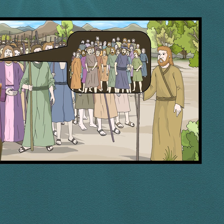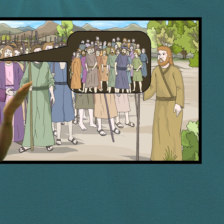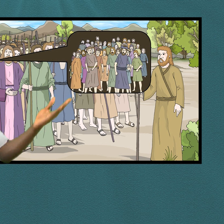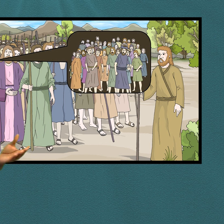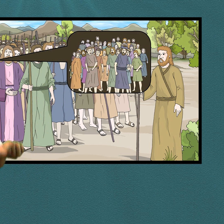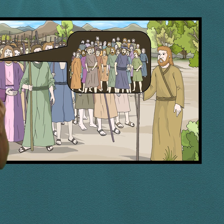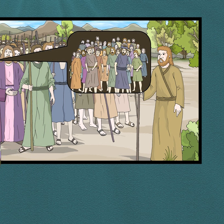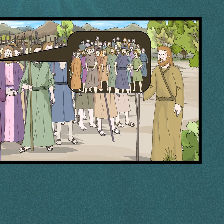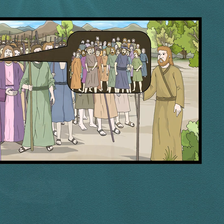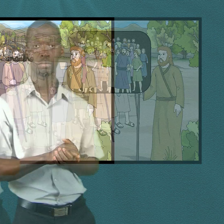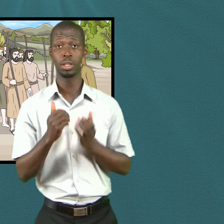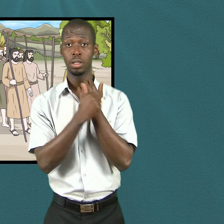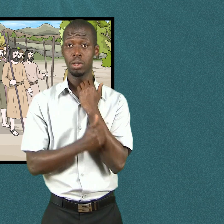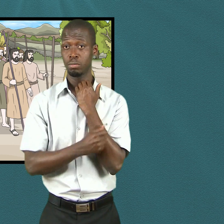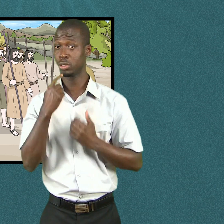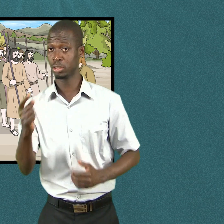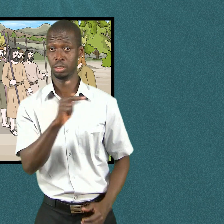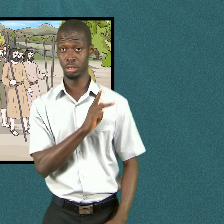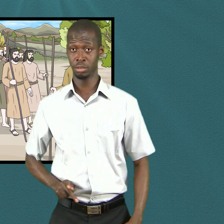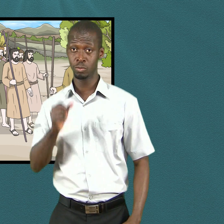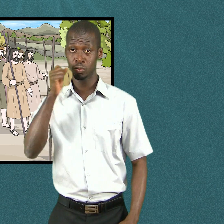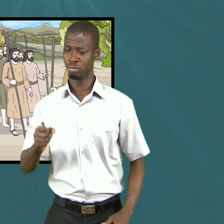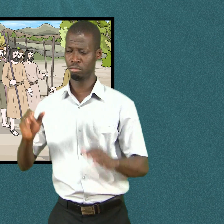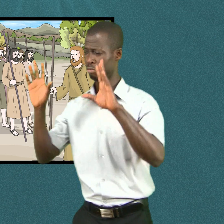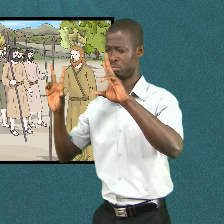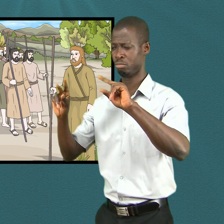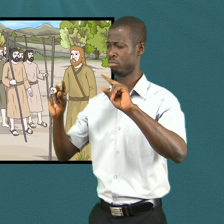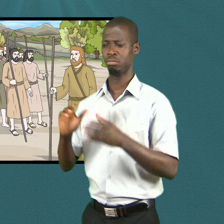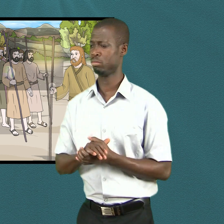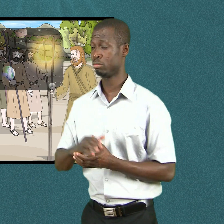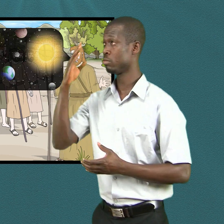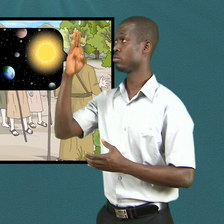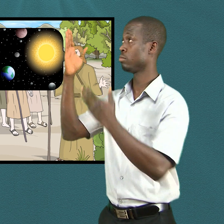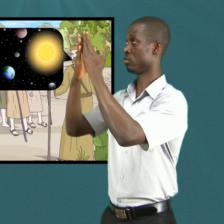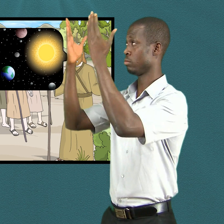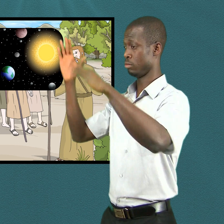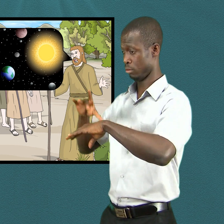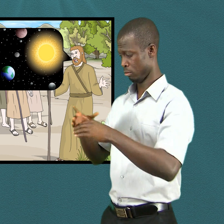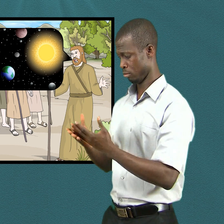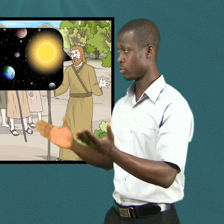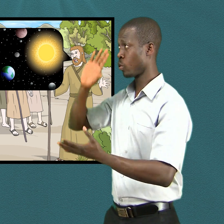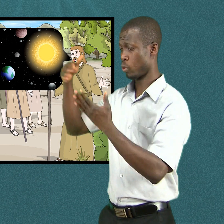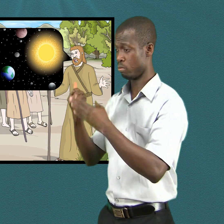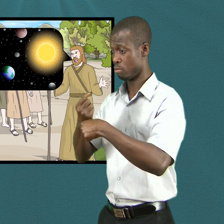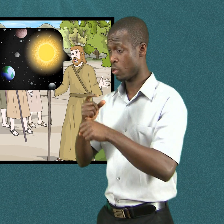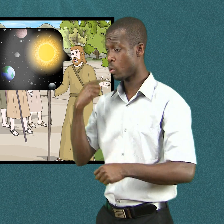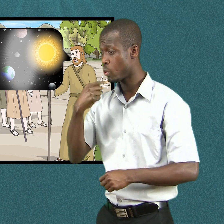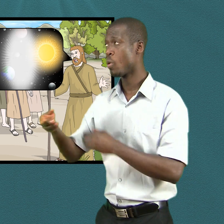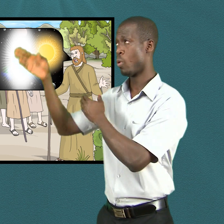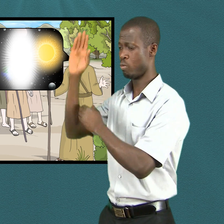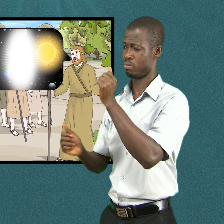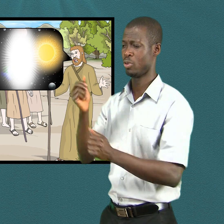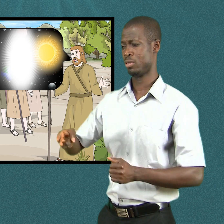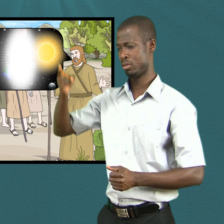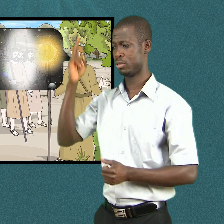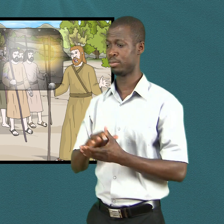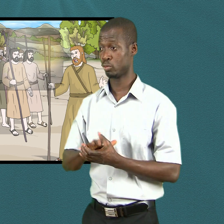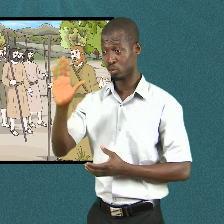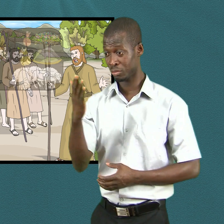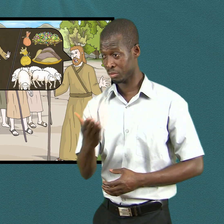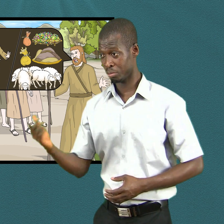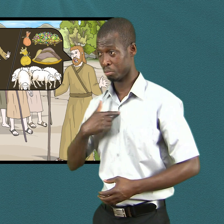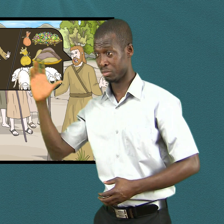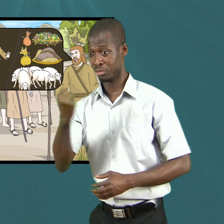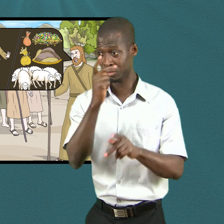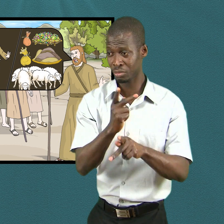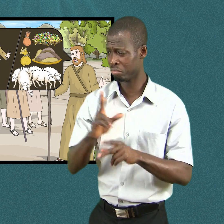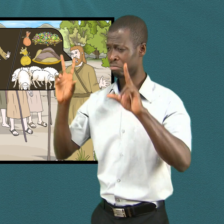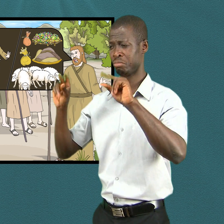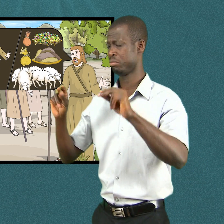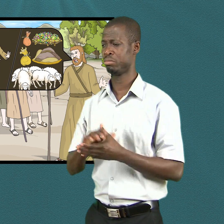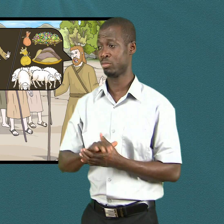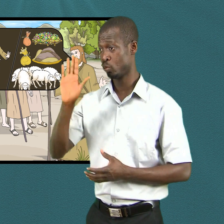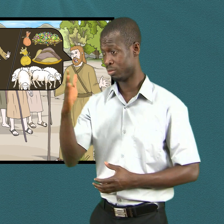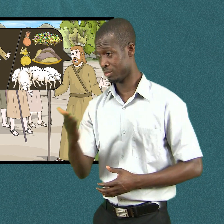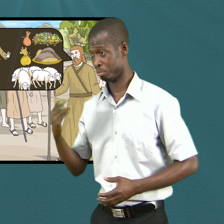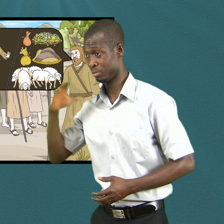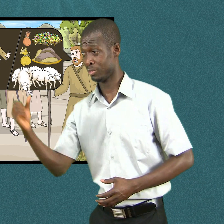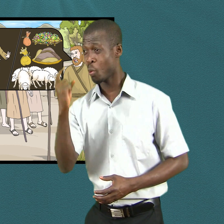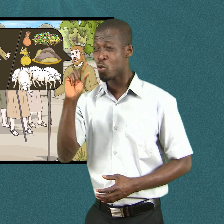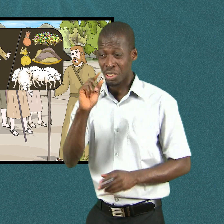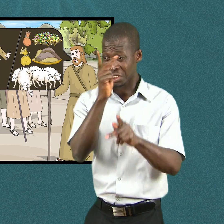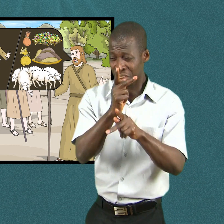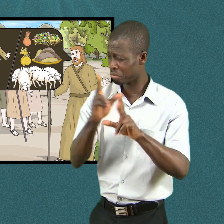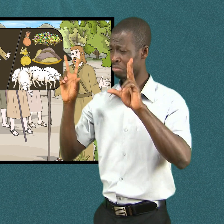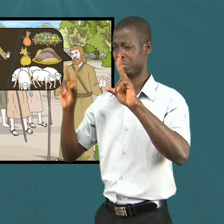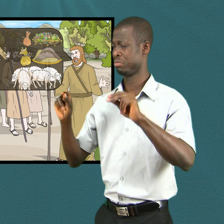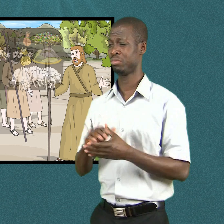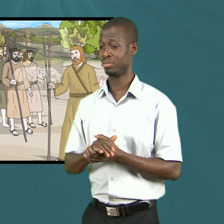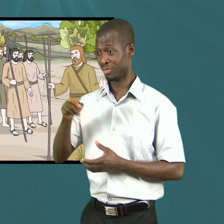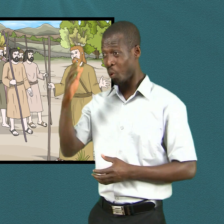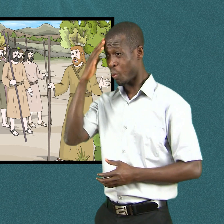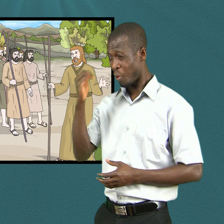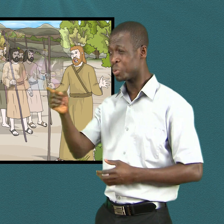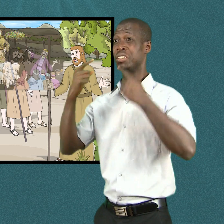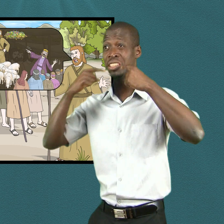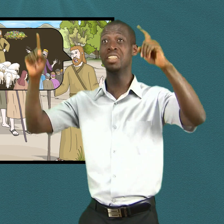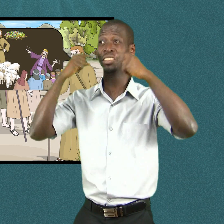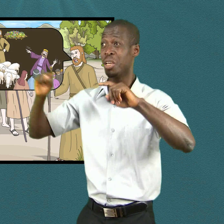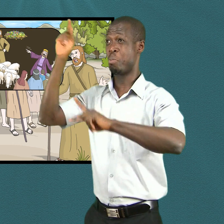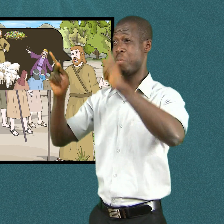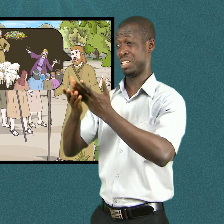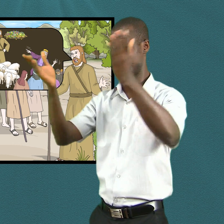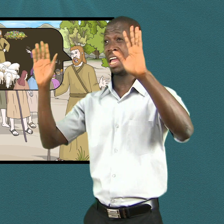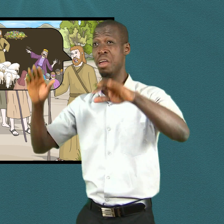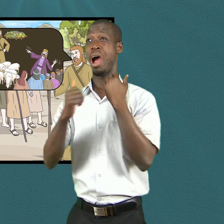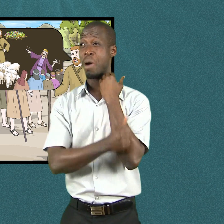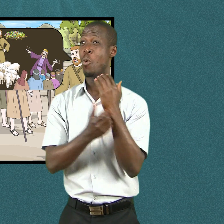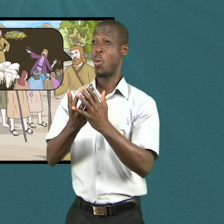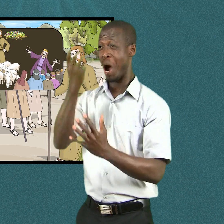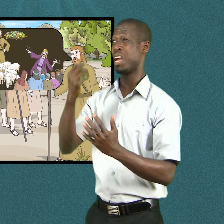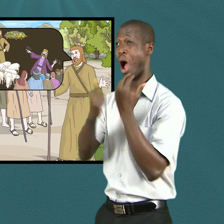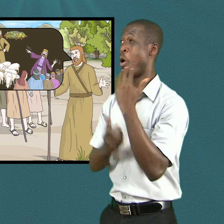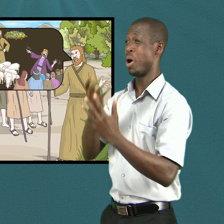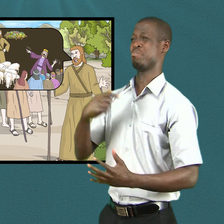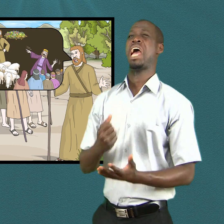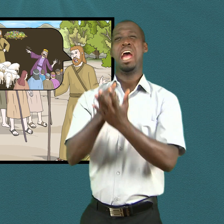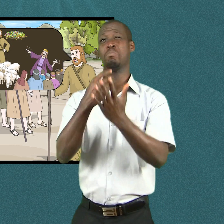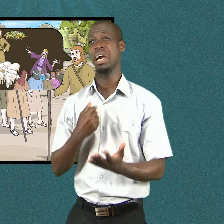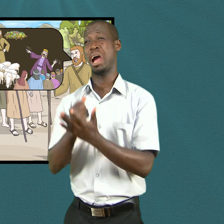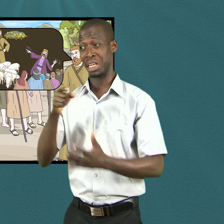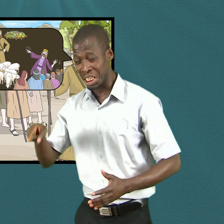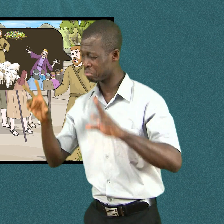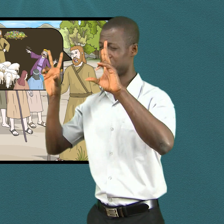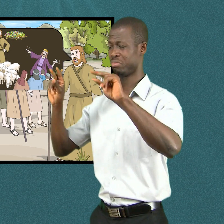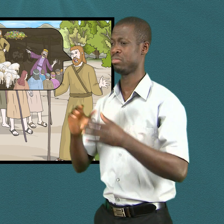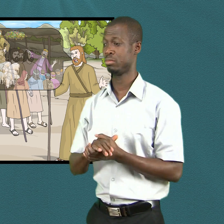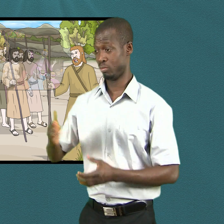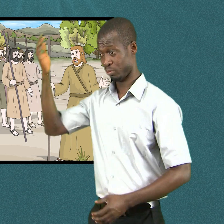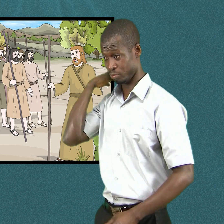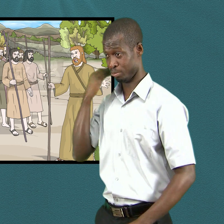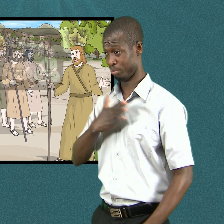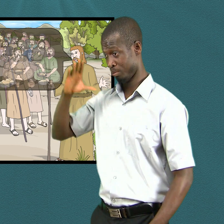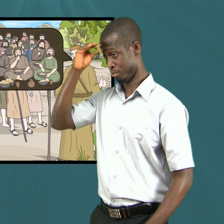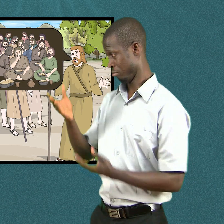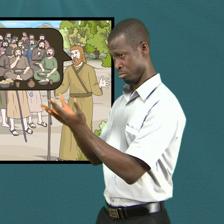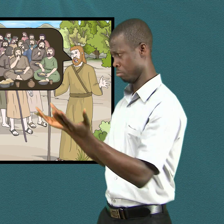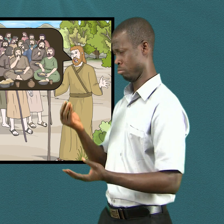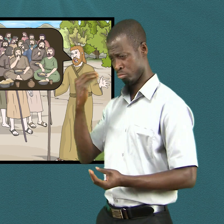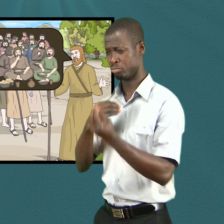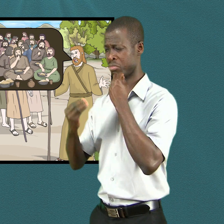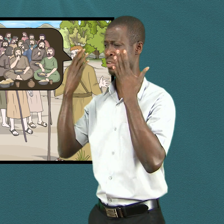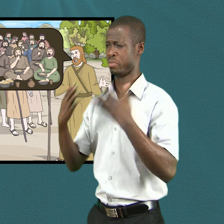But Abram replied to the king of Sodom, “I have raised my hand to the LORD God Most High, Creator of heaven and earth, that I will not accept even a thread, or a strap of a sandal, or anything that belongs to you, lest you should say, ‘I have made Abram rich.’